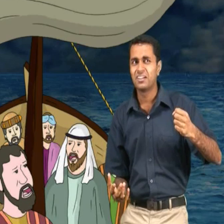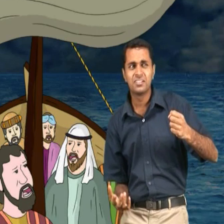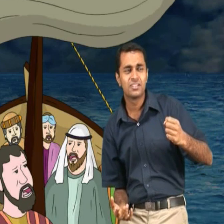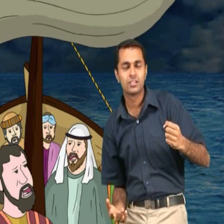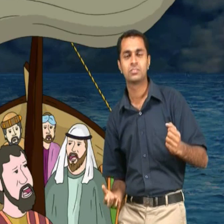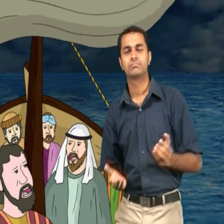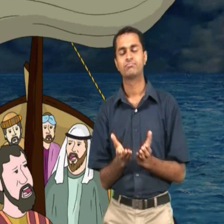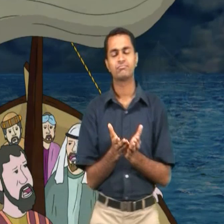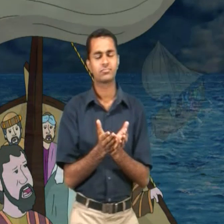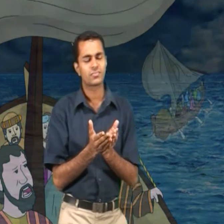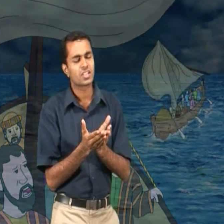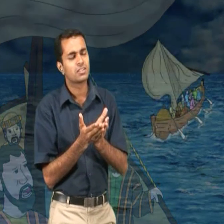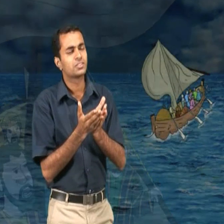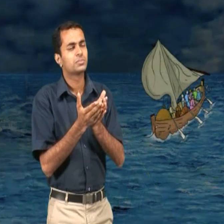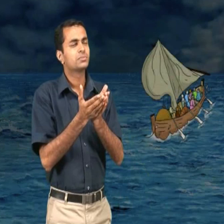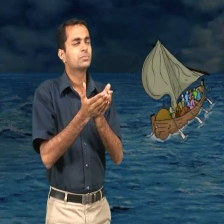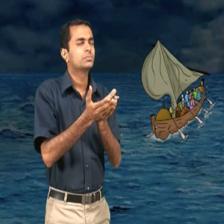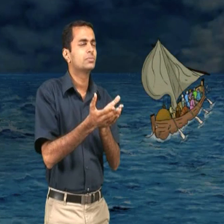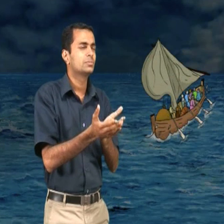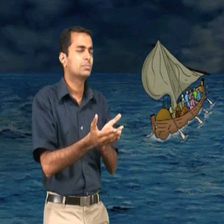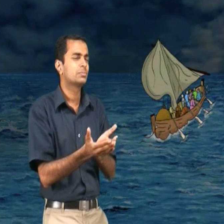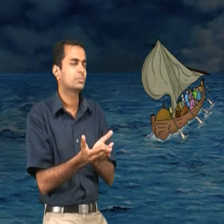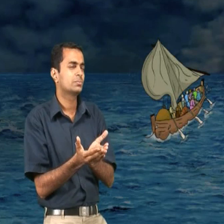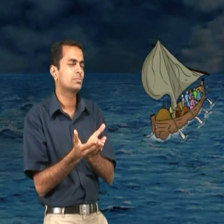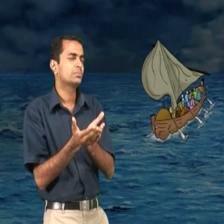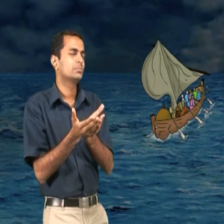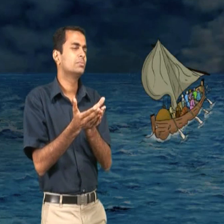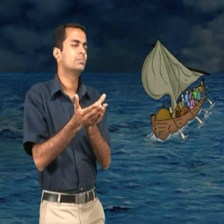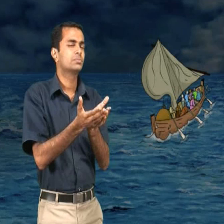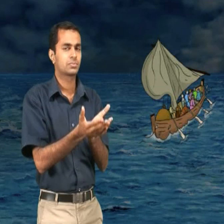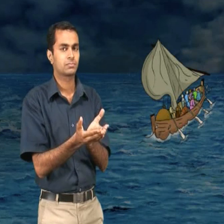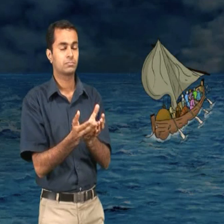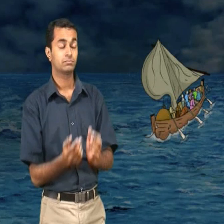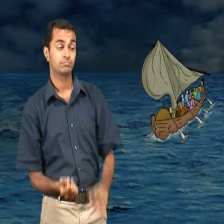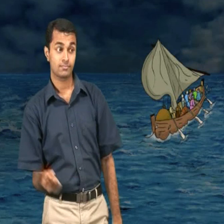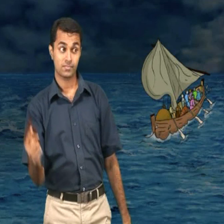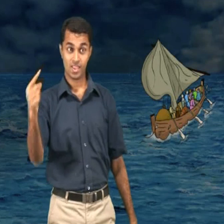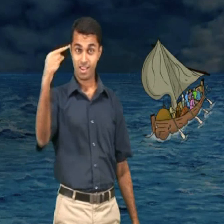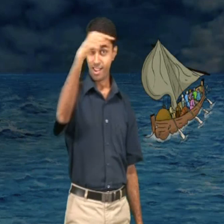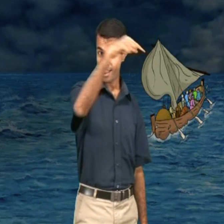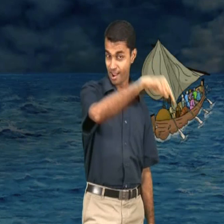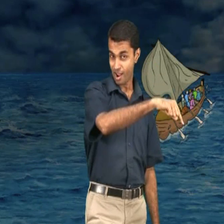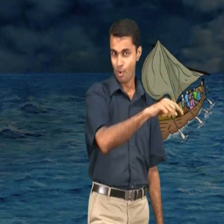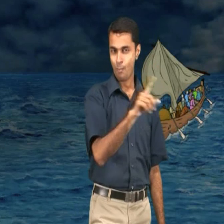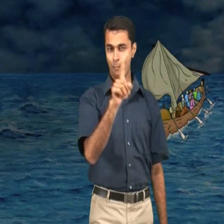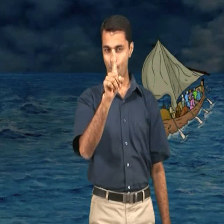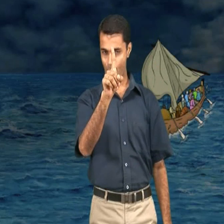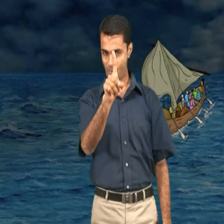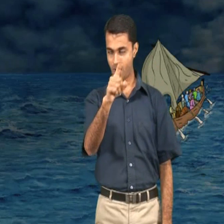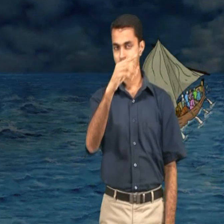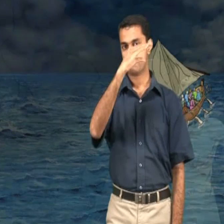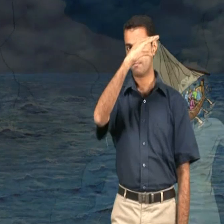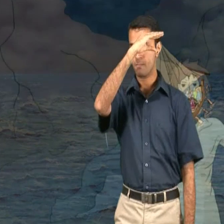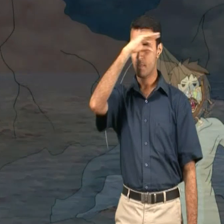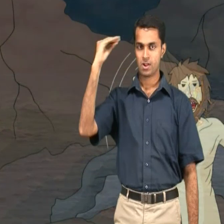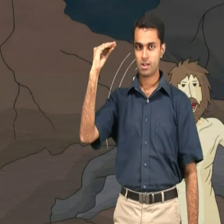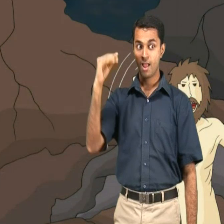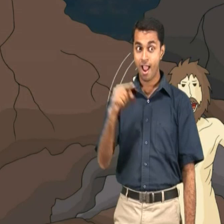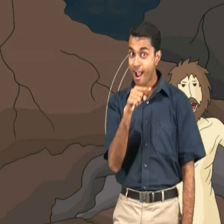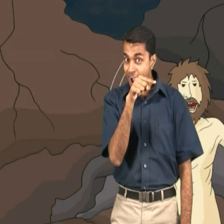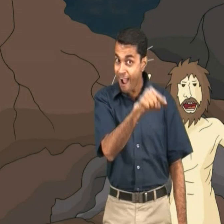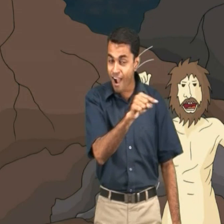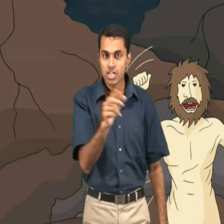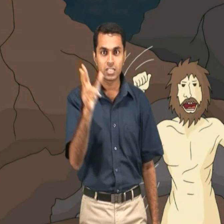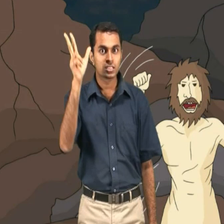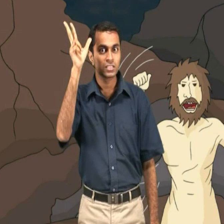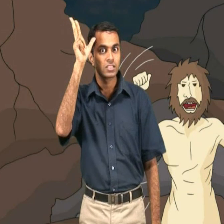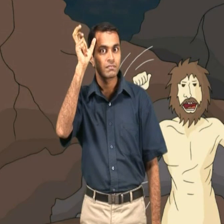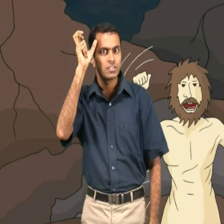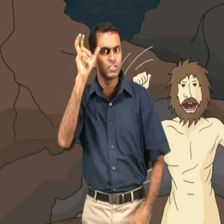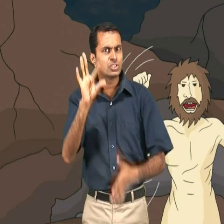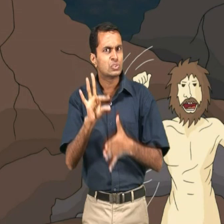On the other side of the sea, they arrived in the region of the Gerasenes. As soon as Jesus got out of the boat, He was met by a man with an unclean spirit, who was coming from the tombs.